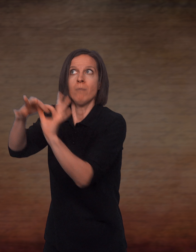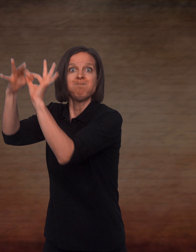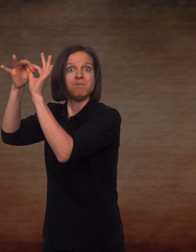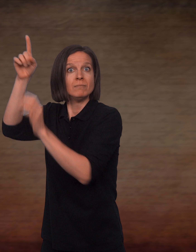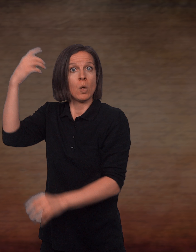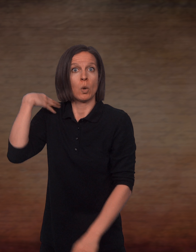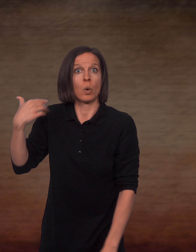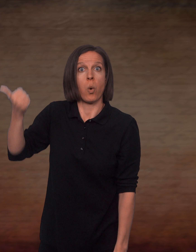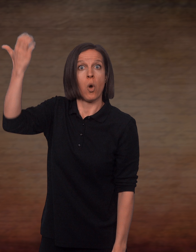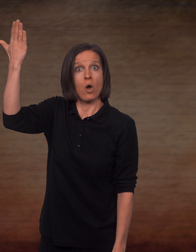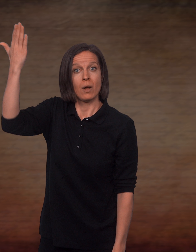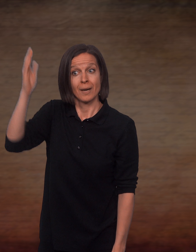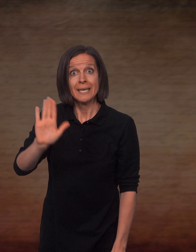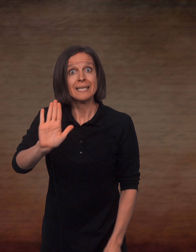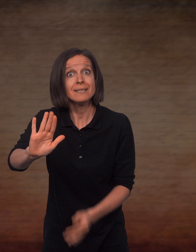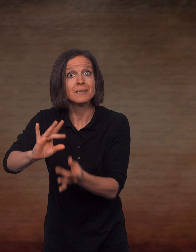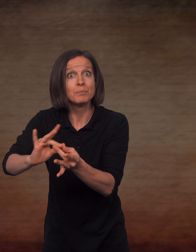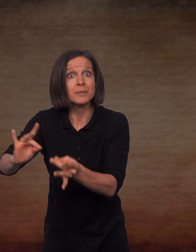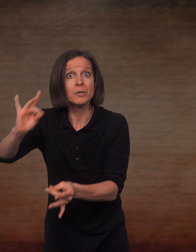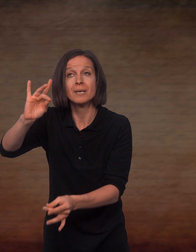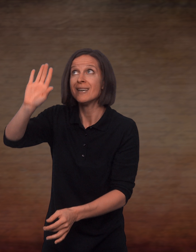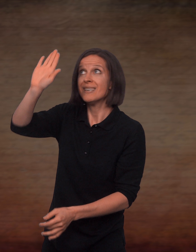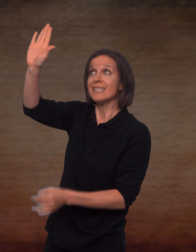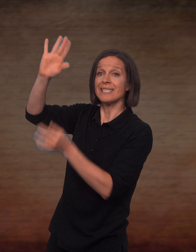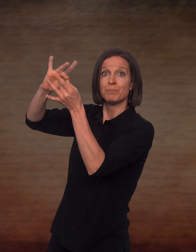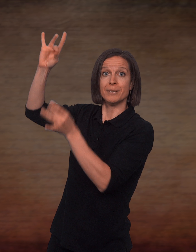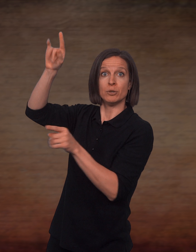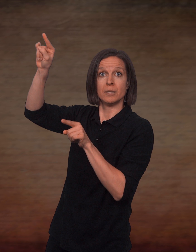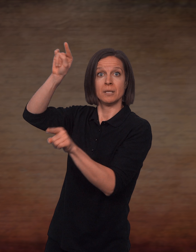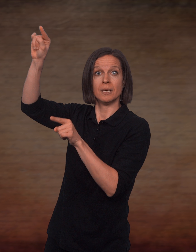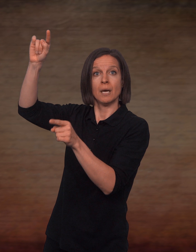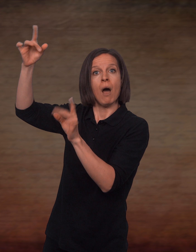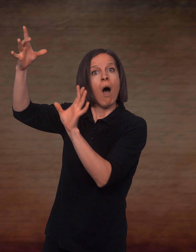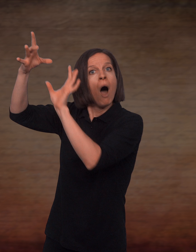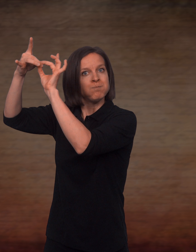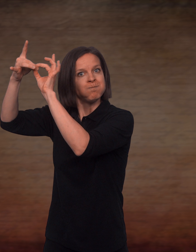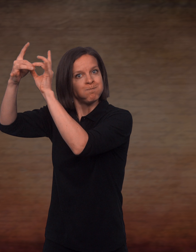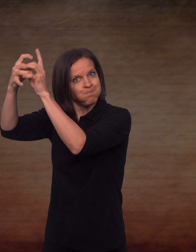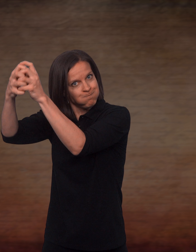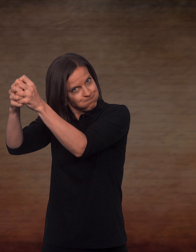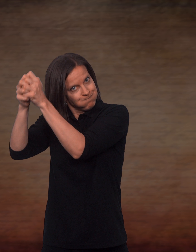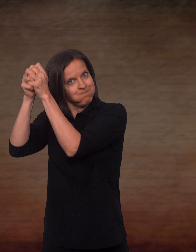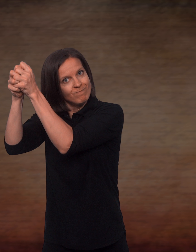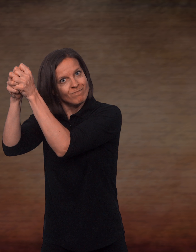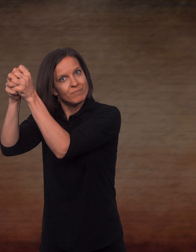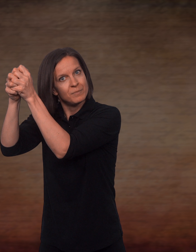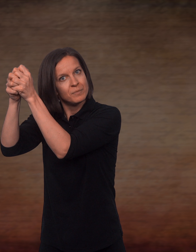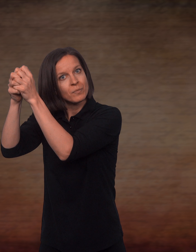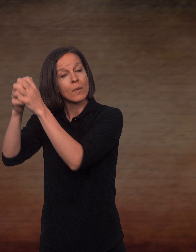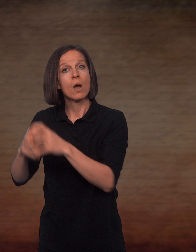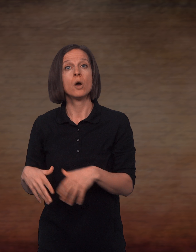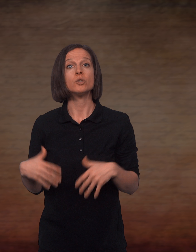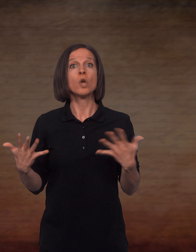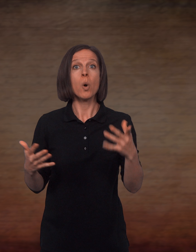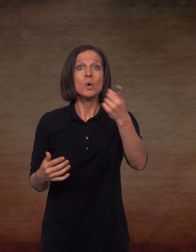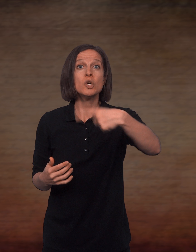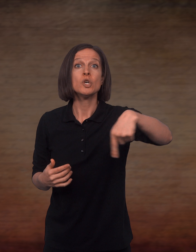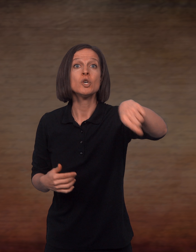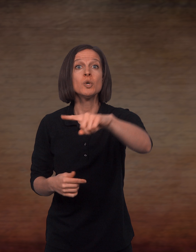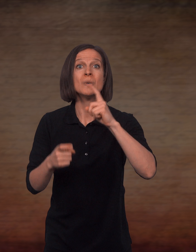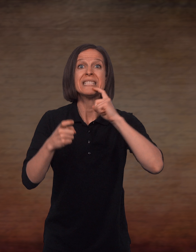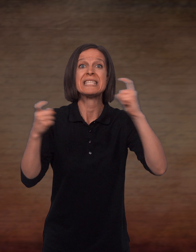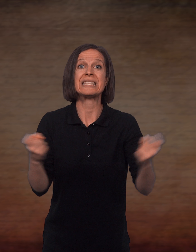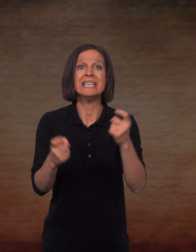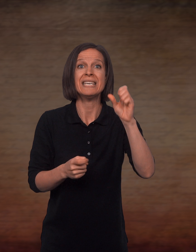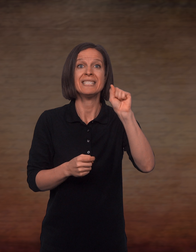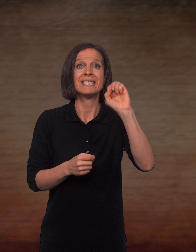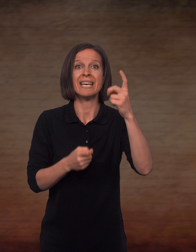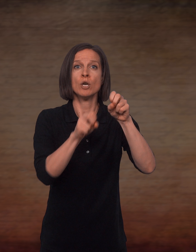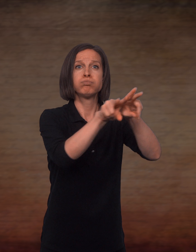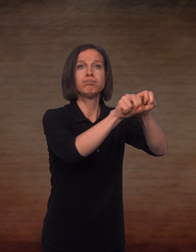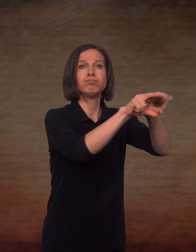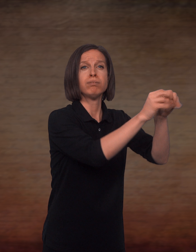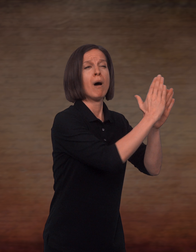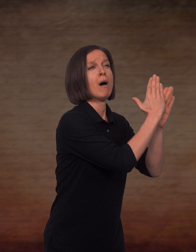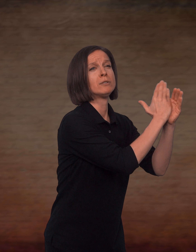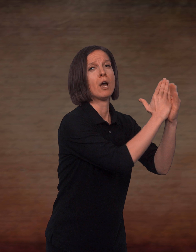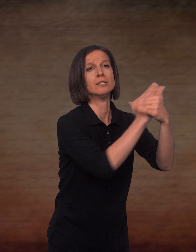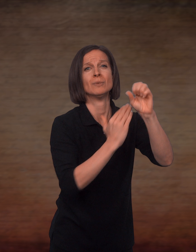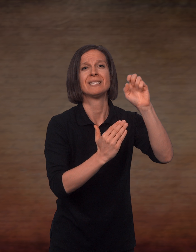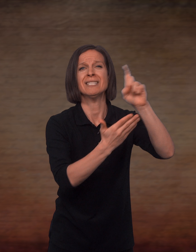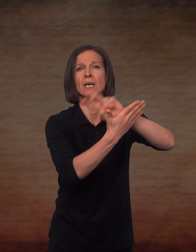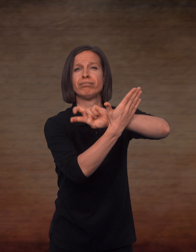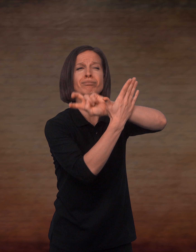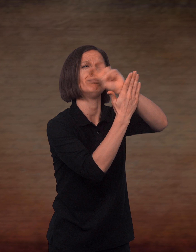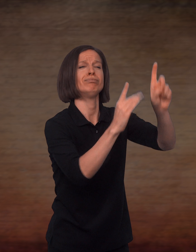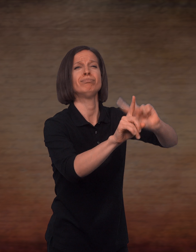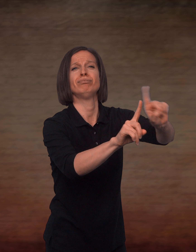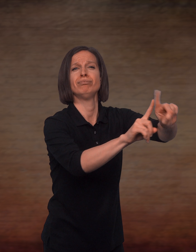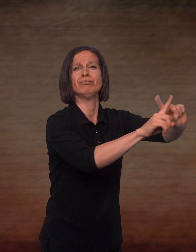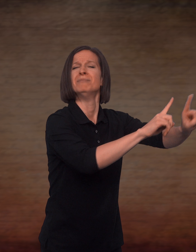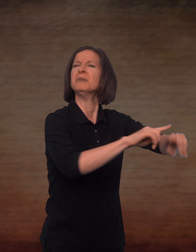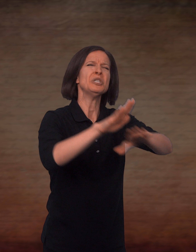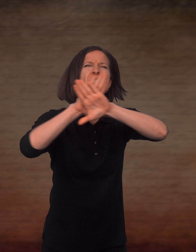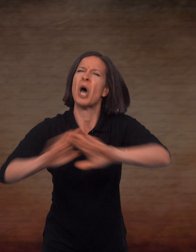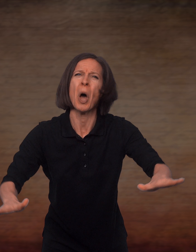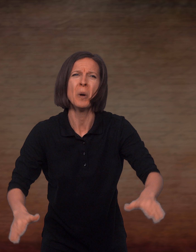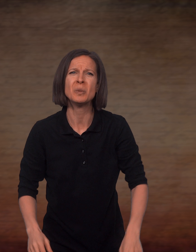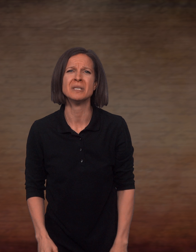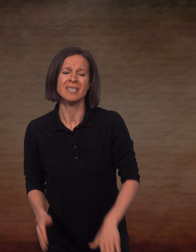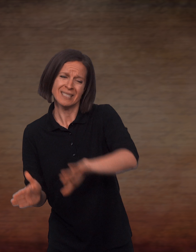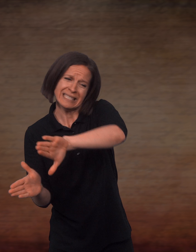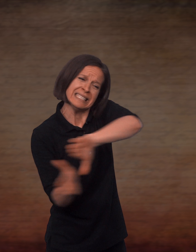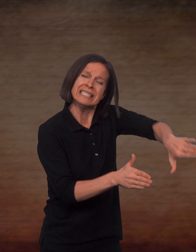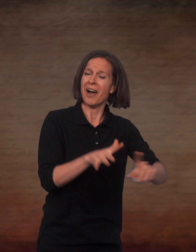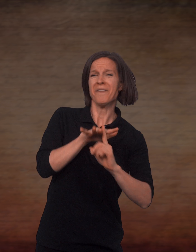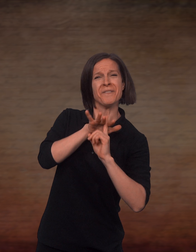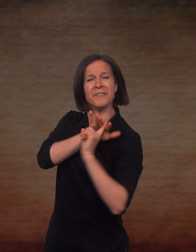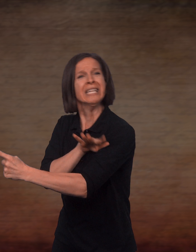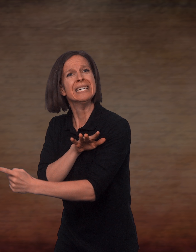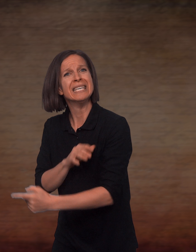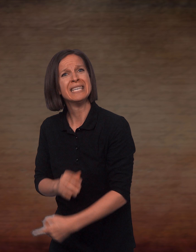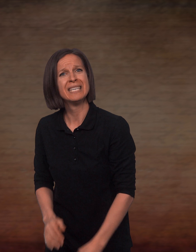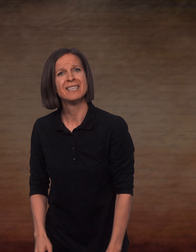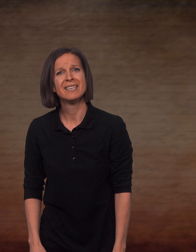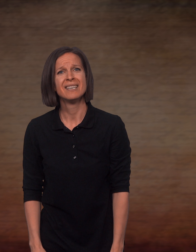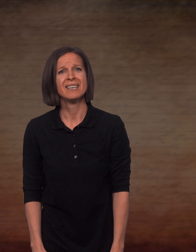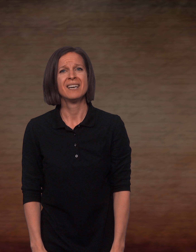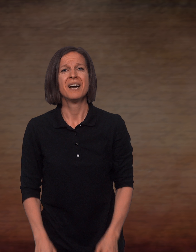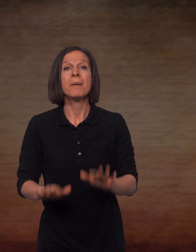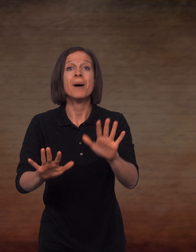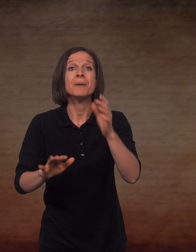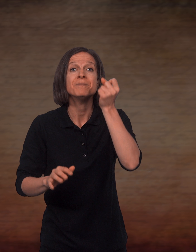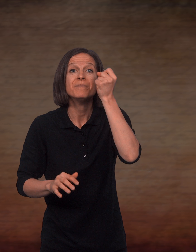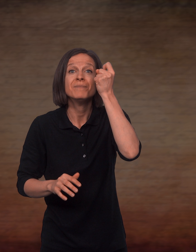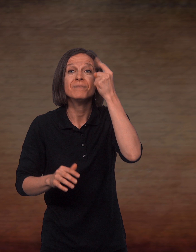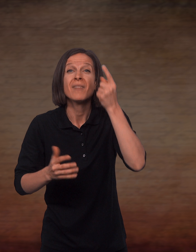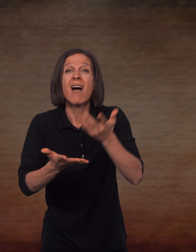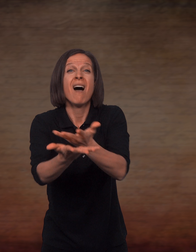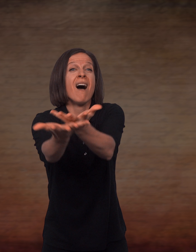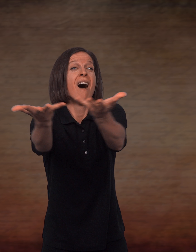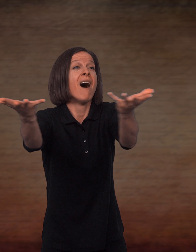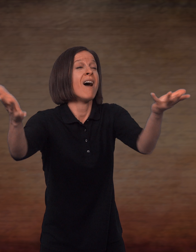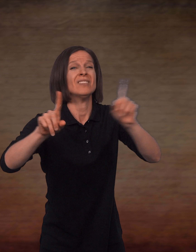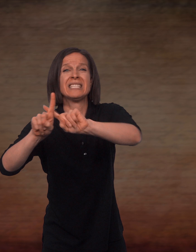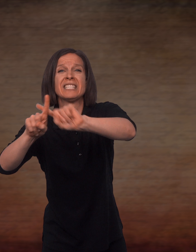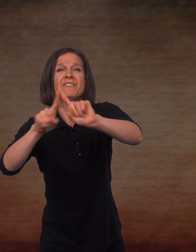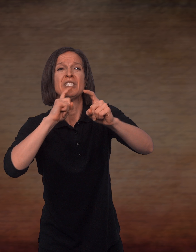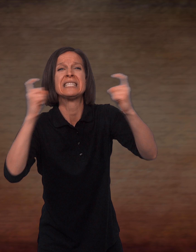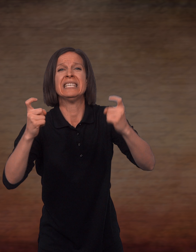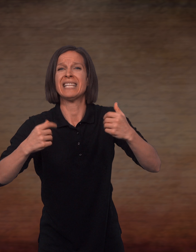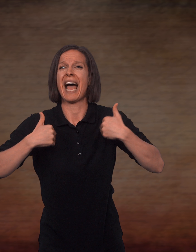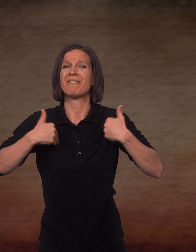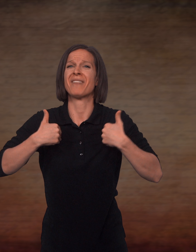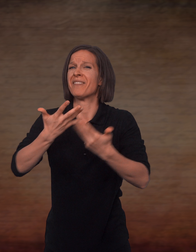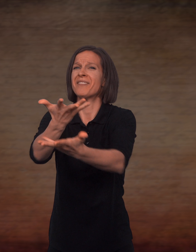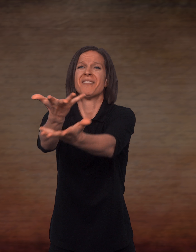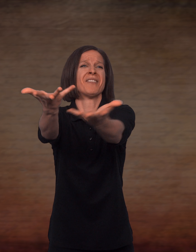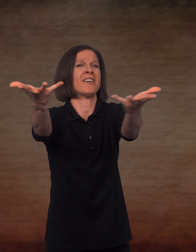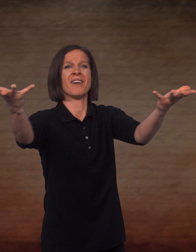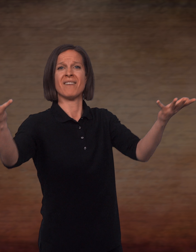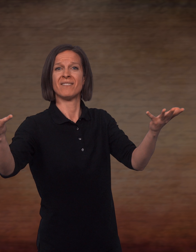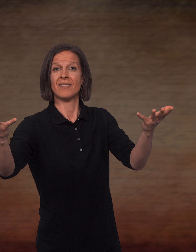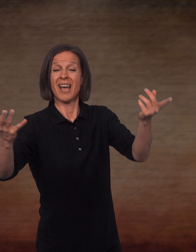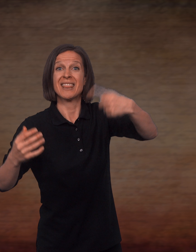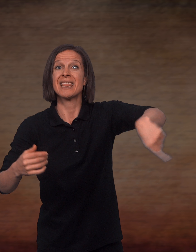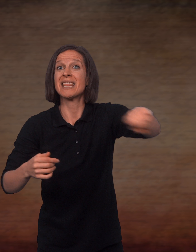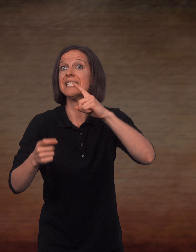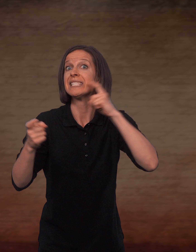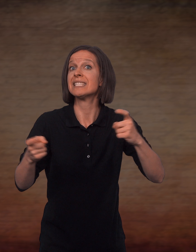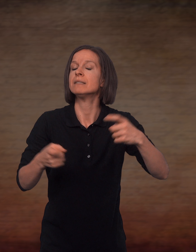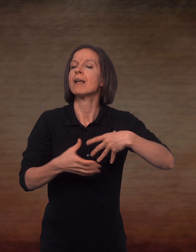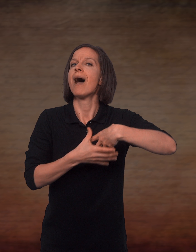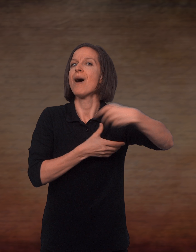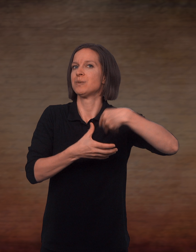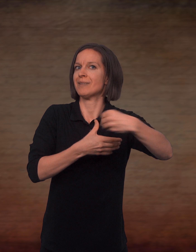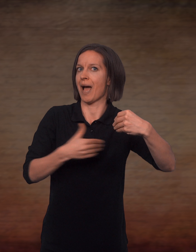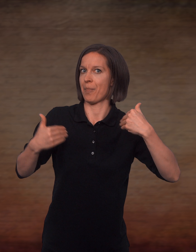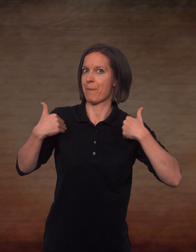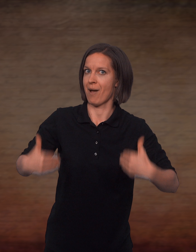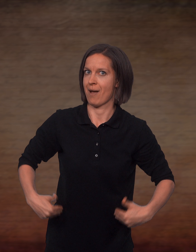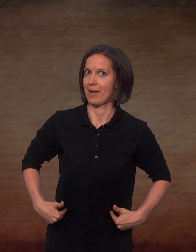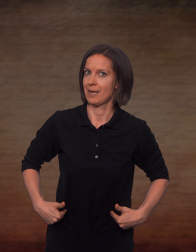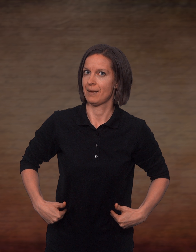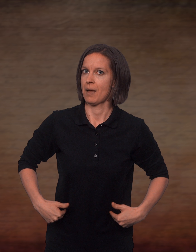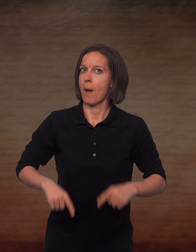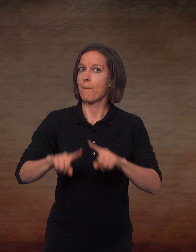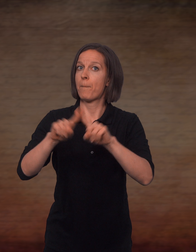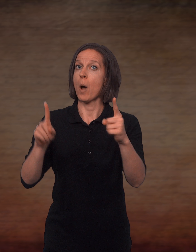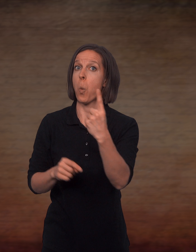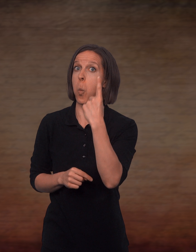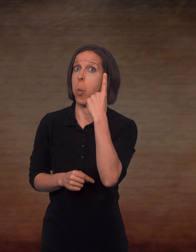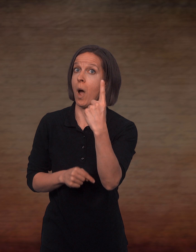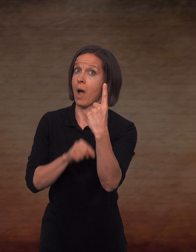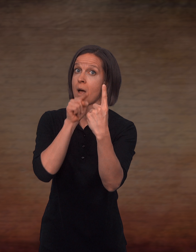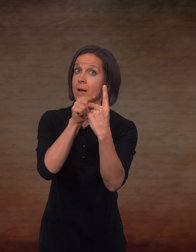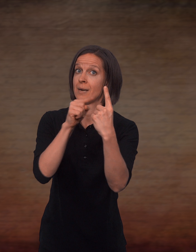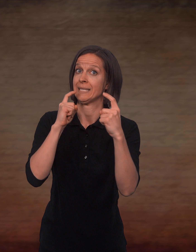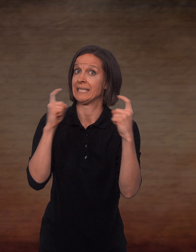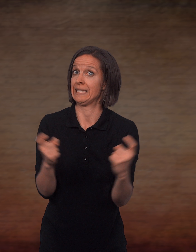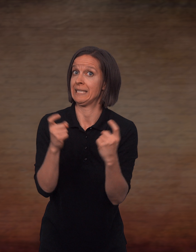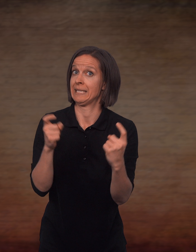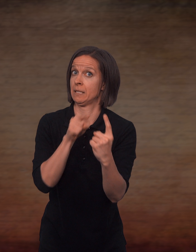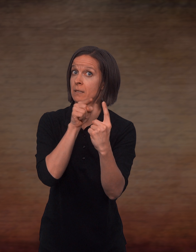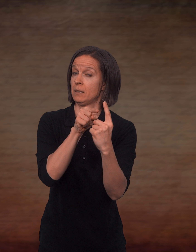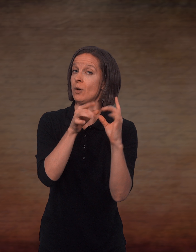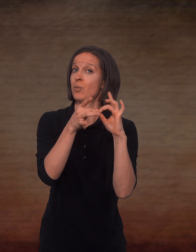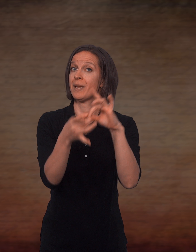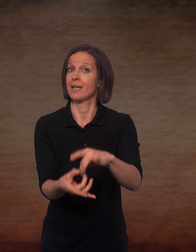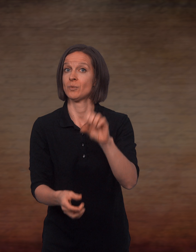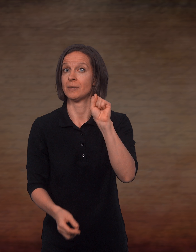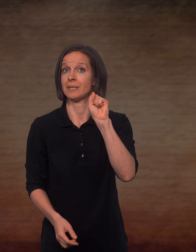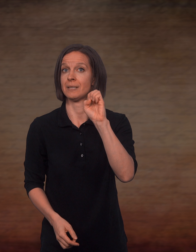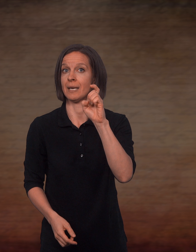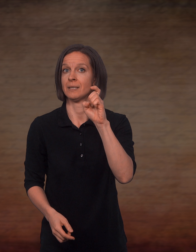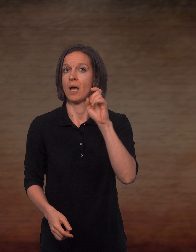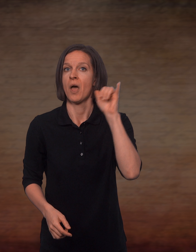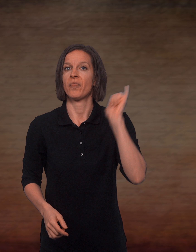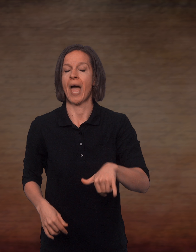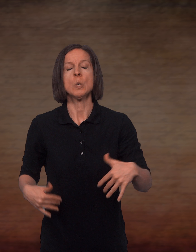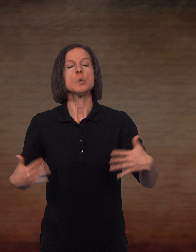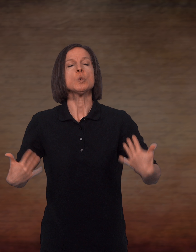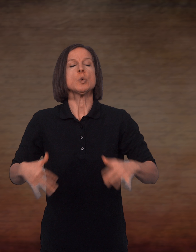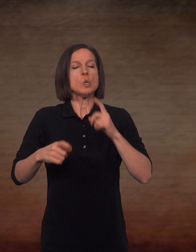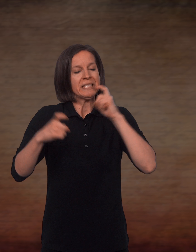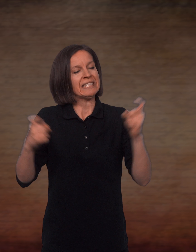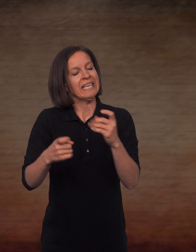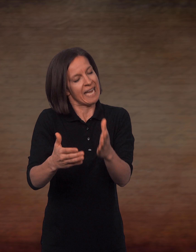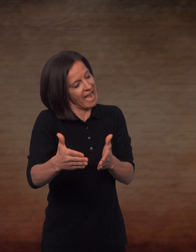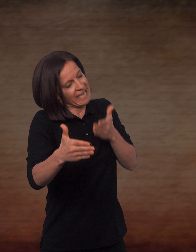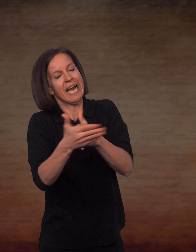But he who unites himself with the Lord is one with Him in spirit. Flee from sexual immorality.